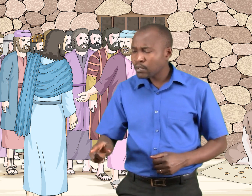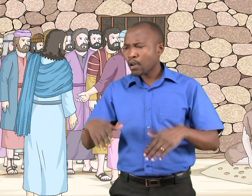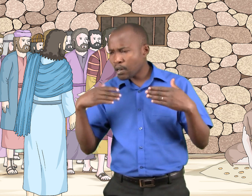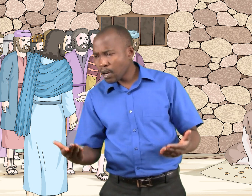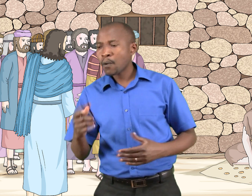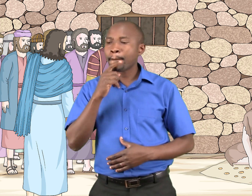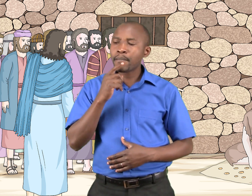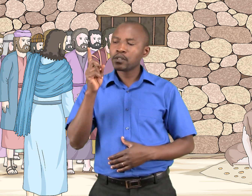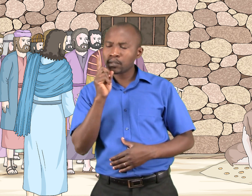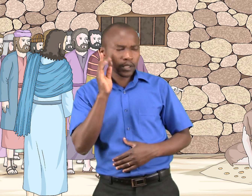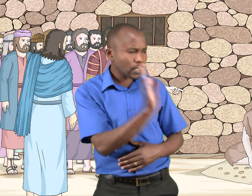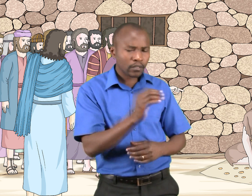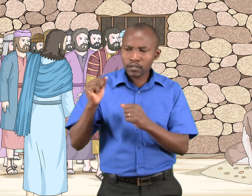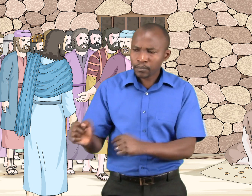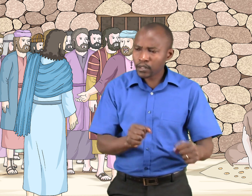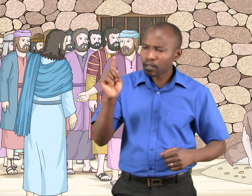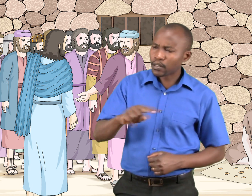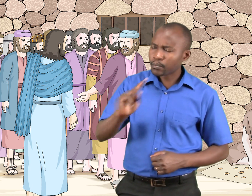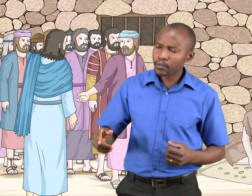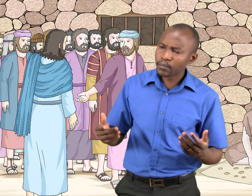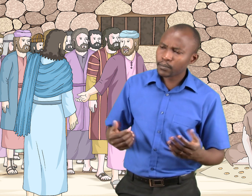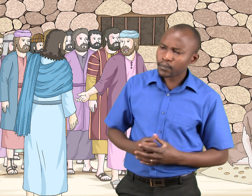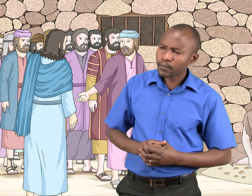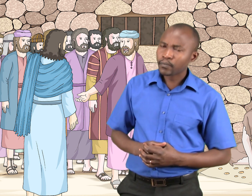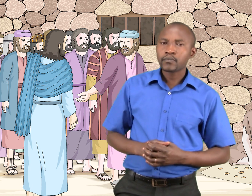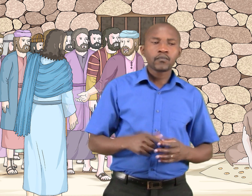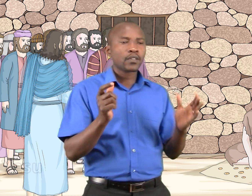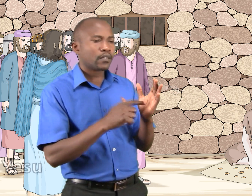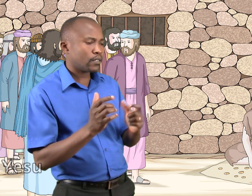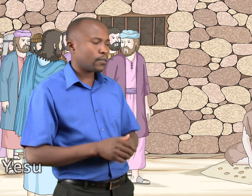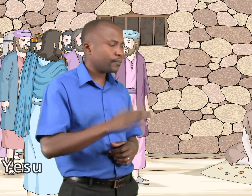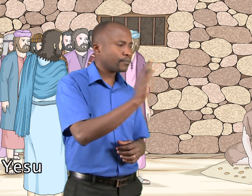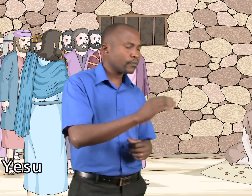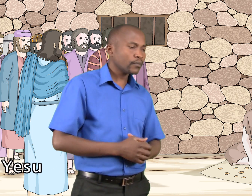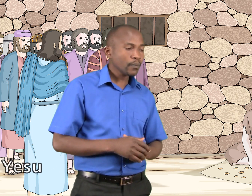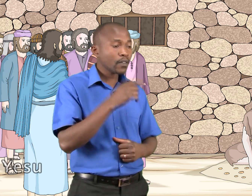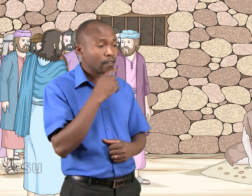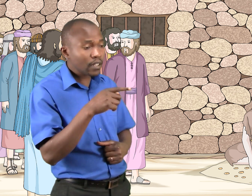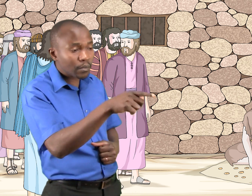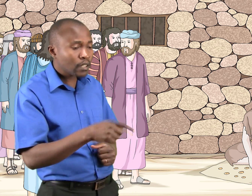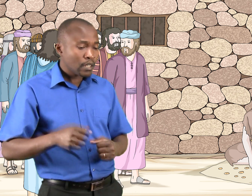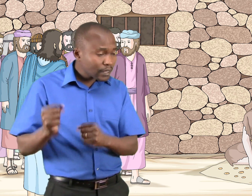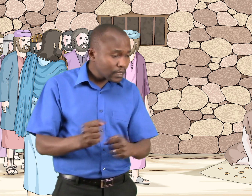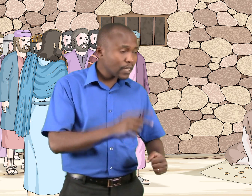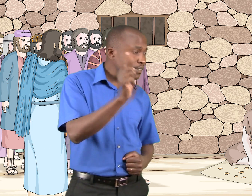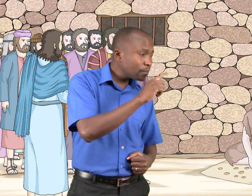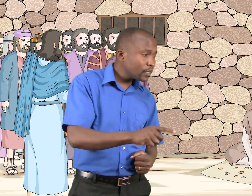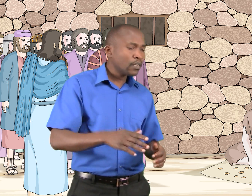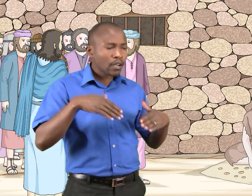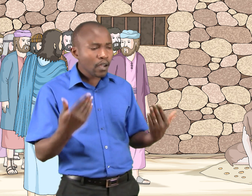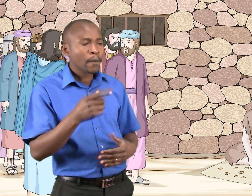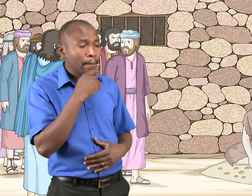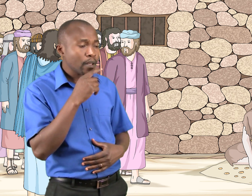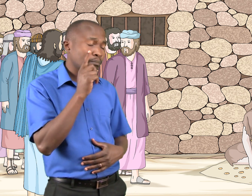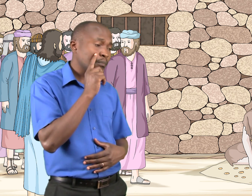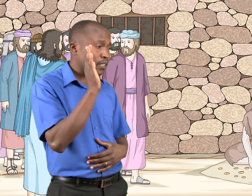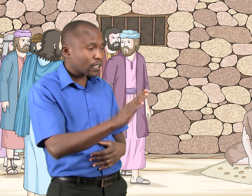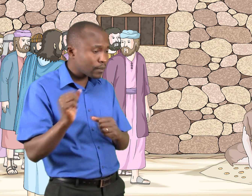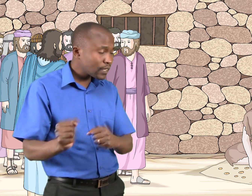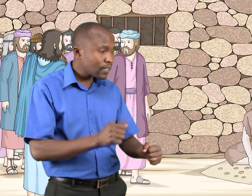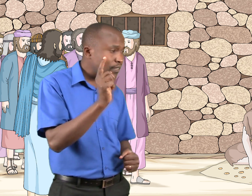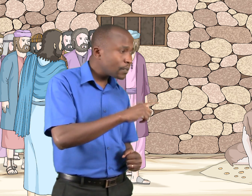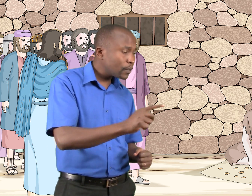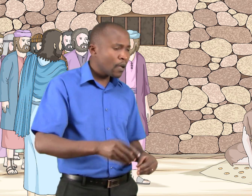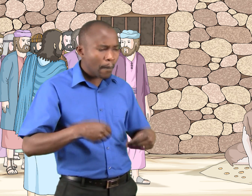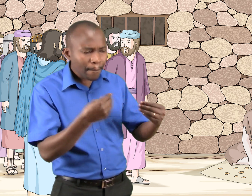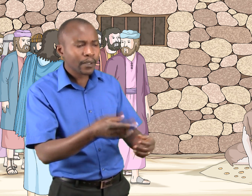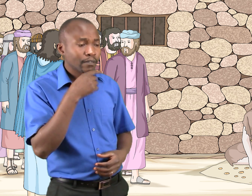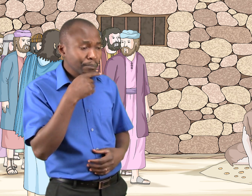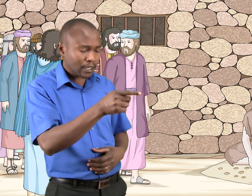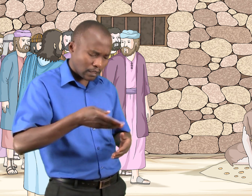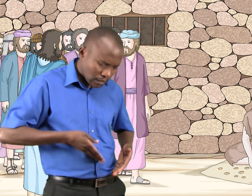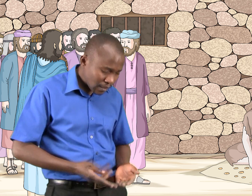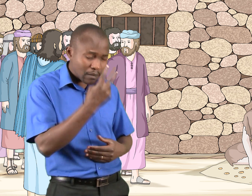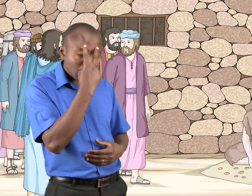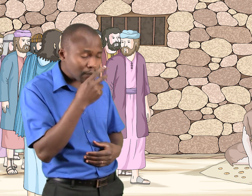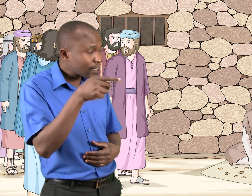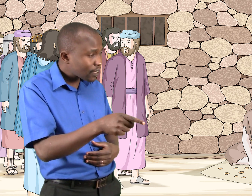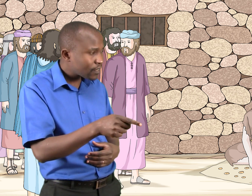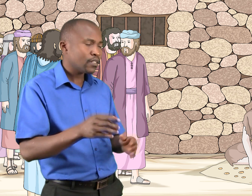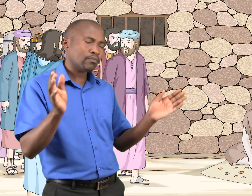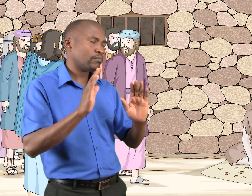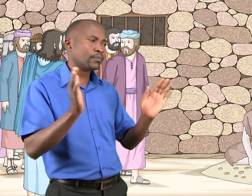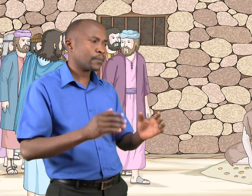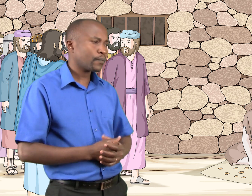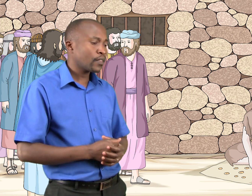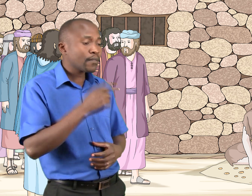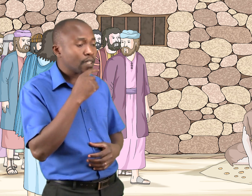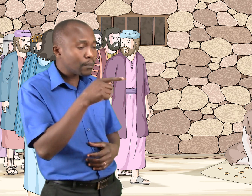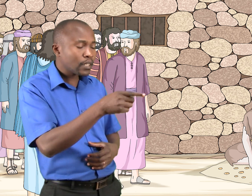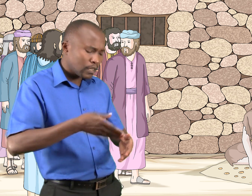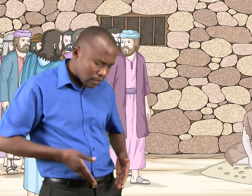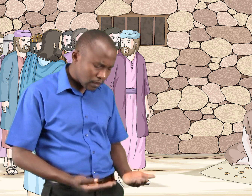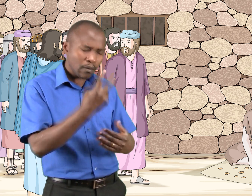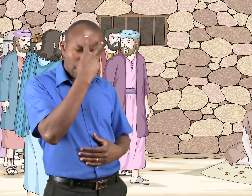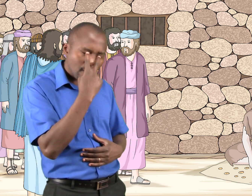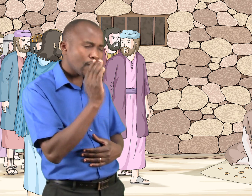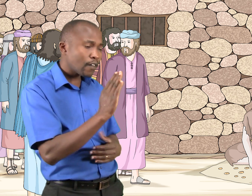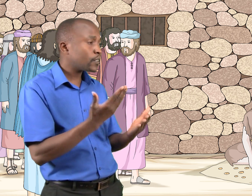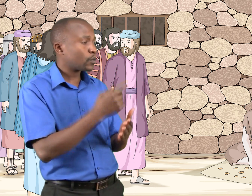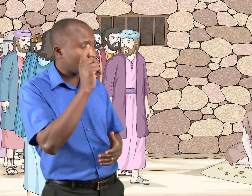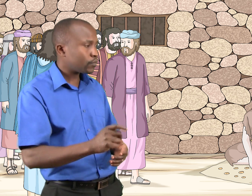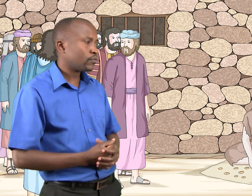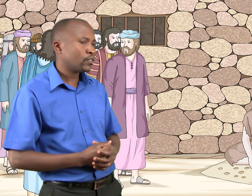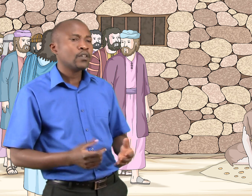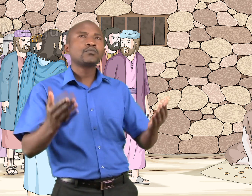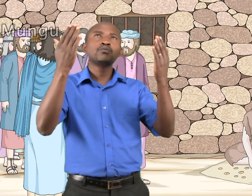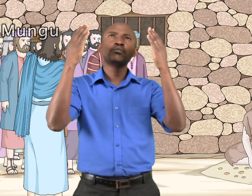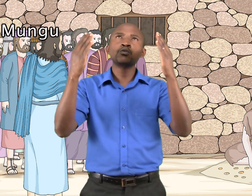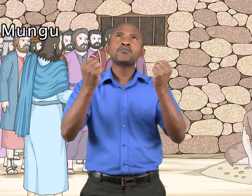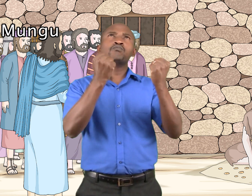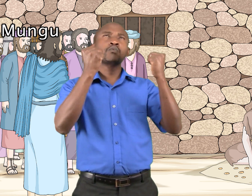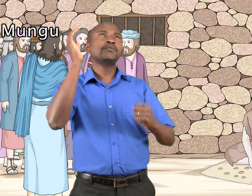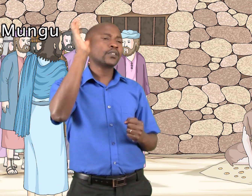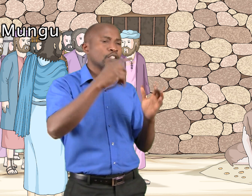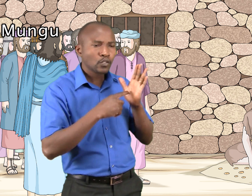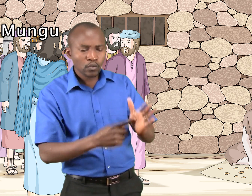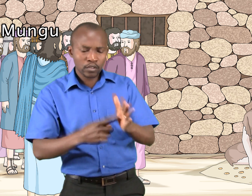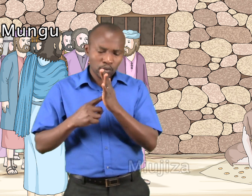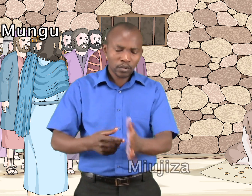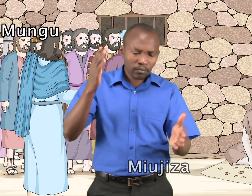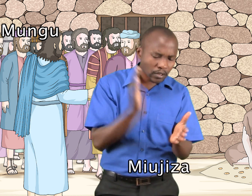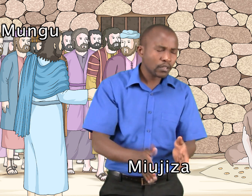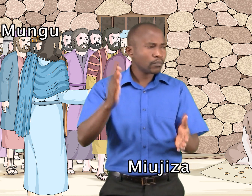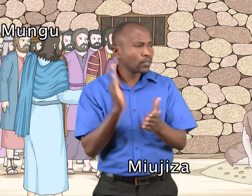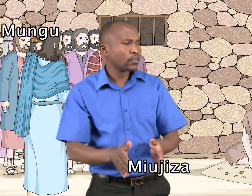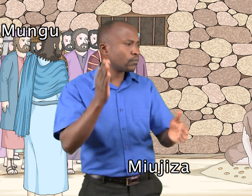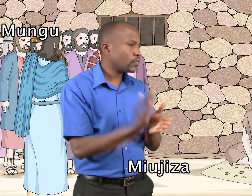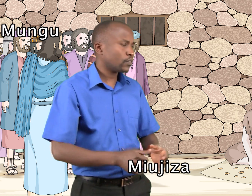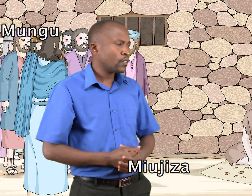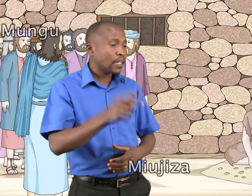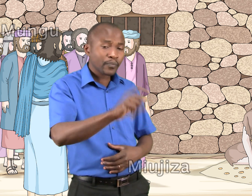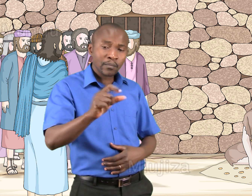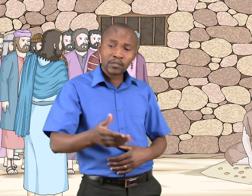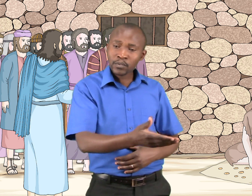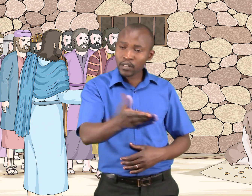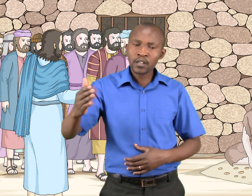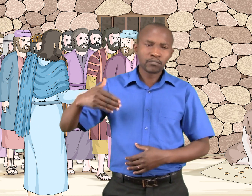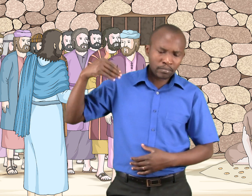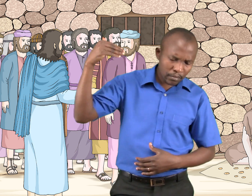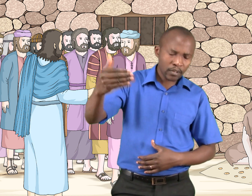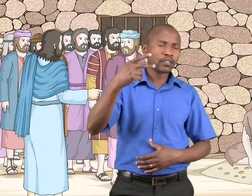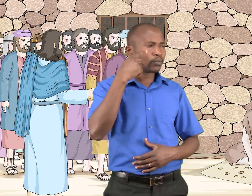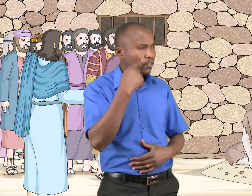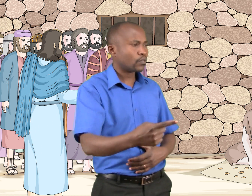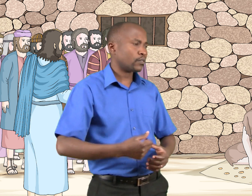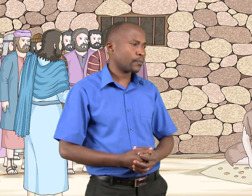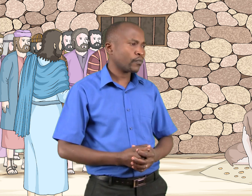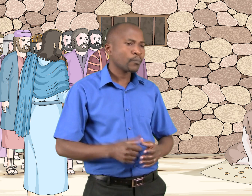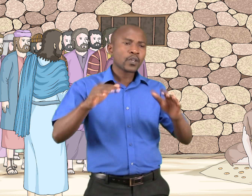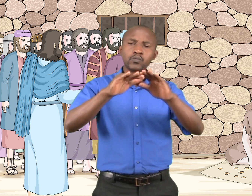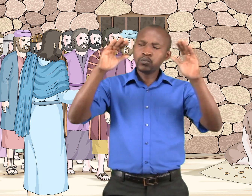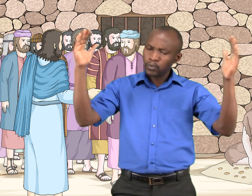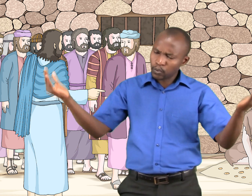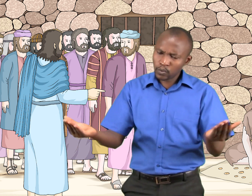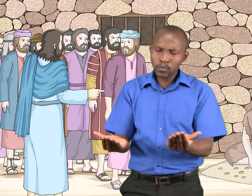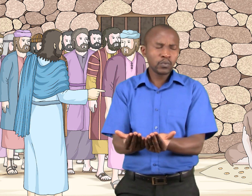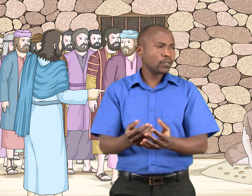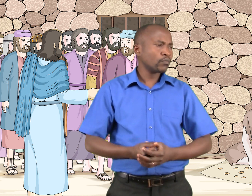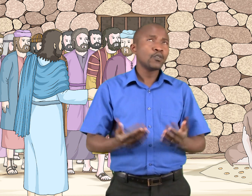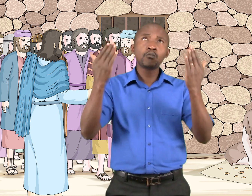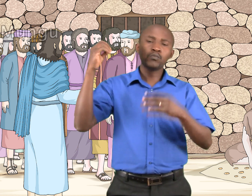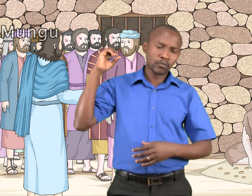Jesus answered, “Neither this man nor his parents sinned, but this happened so that the works of God would be displayed in him.